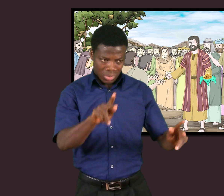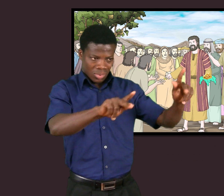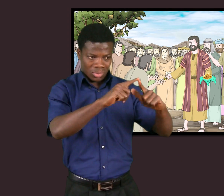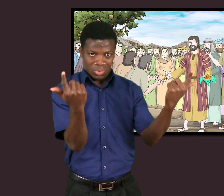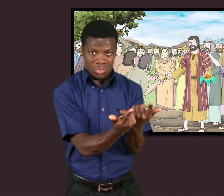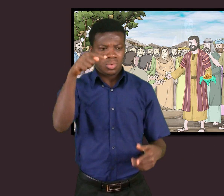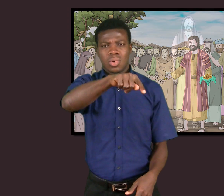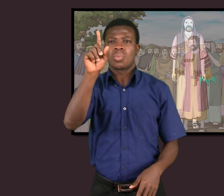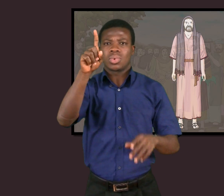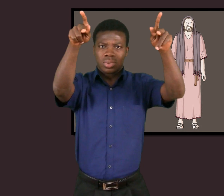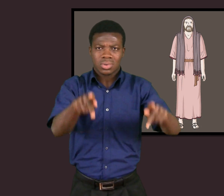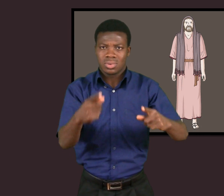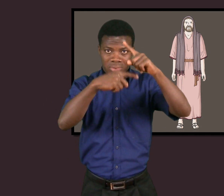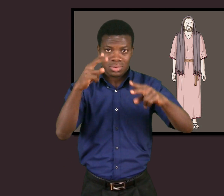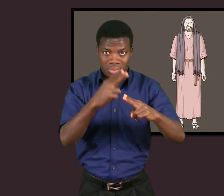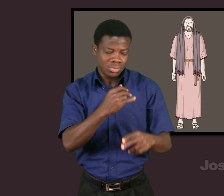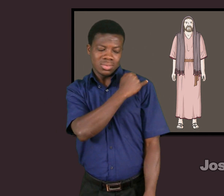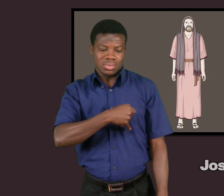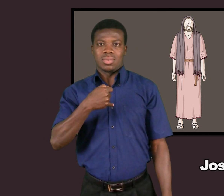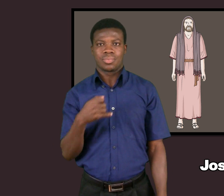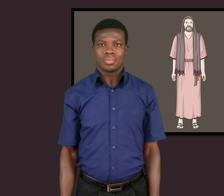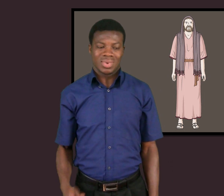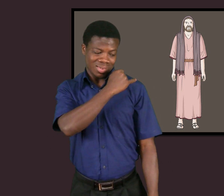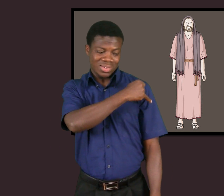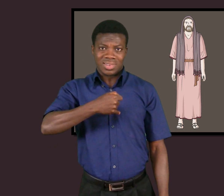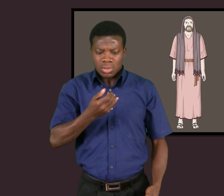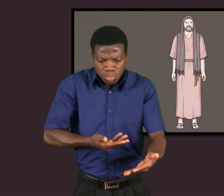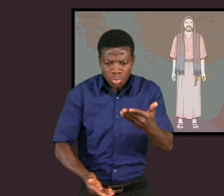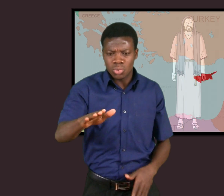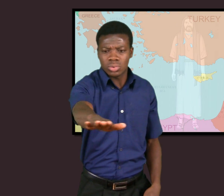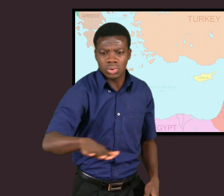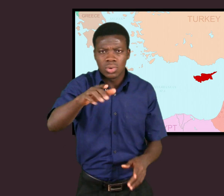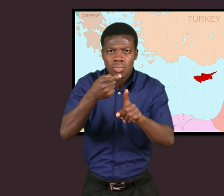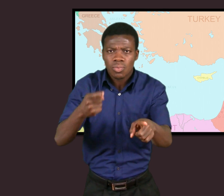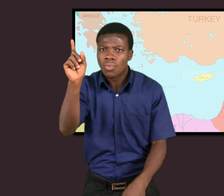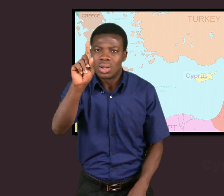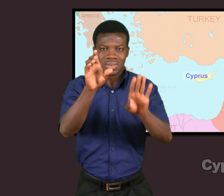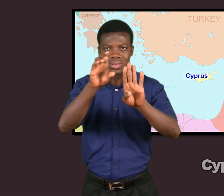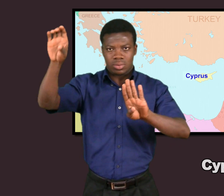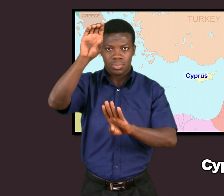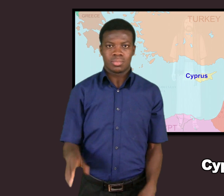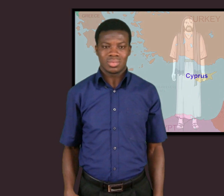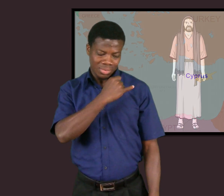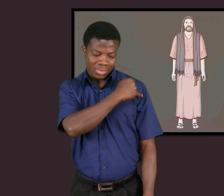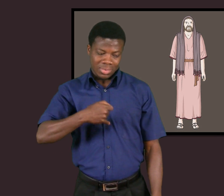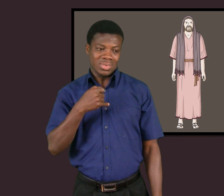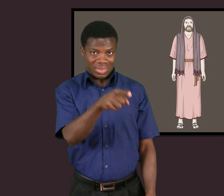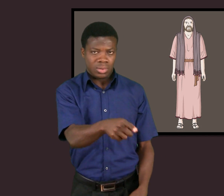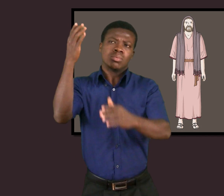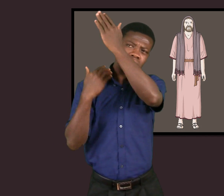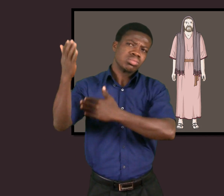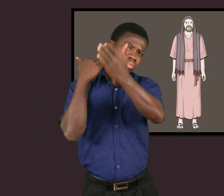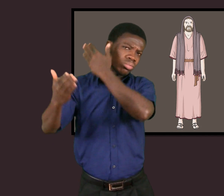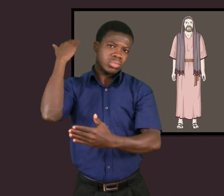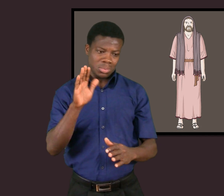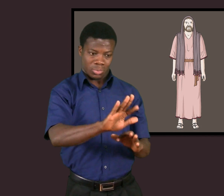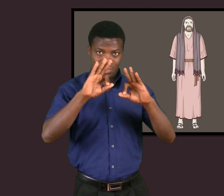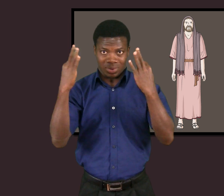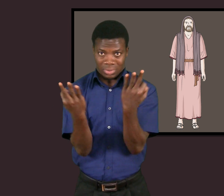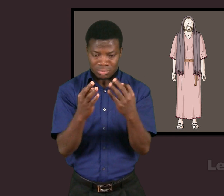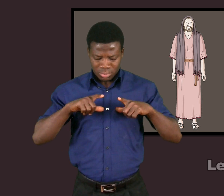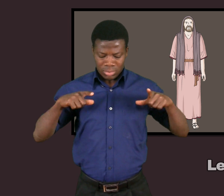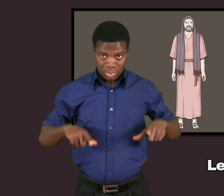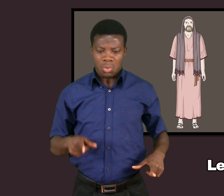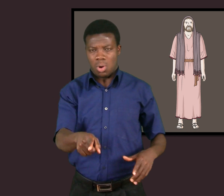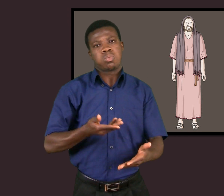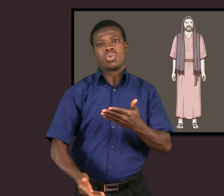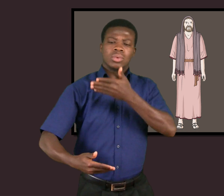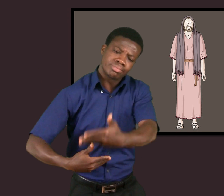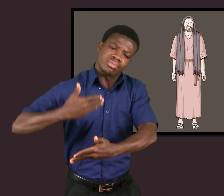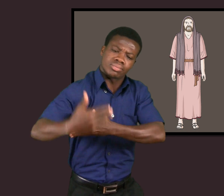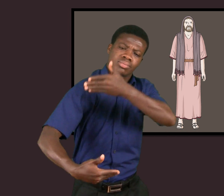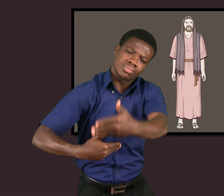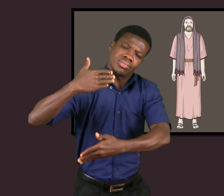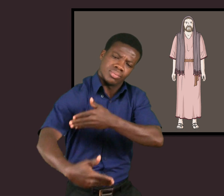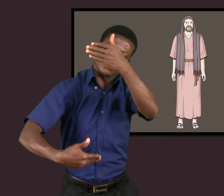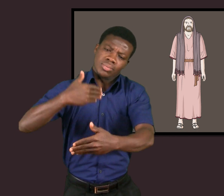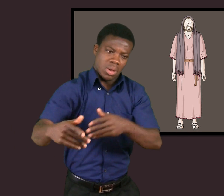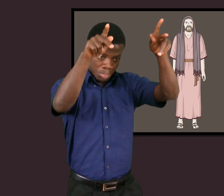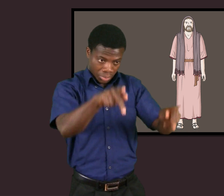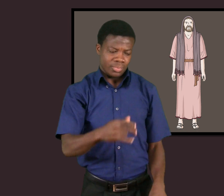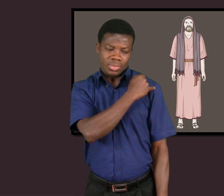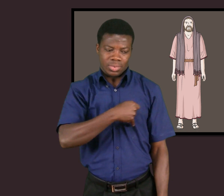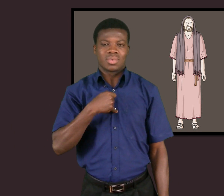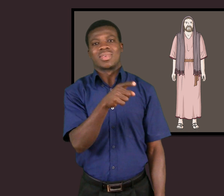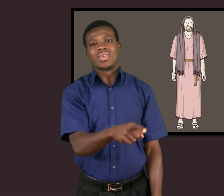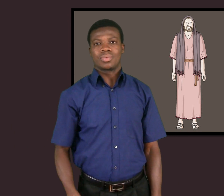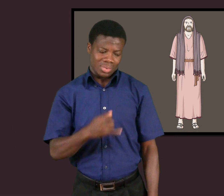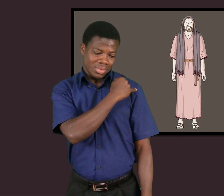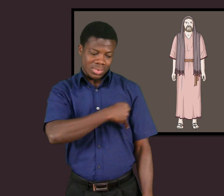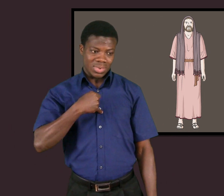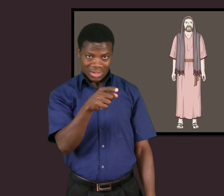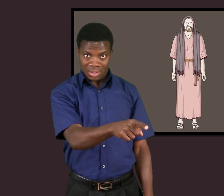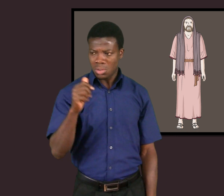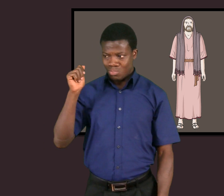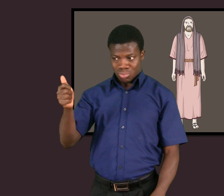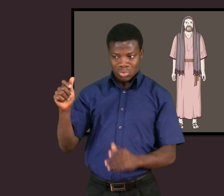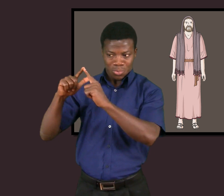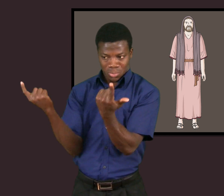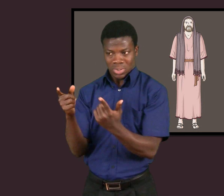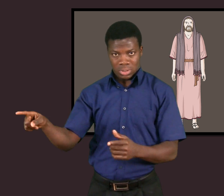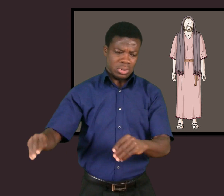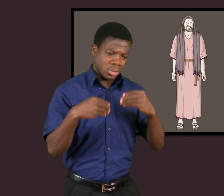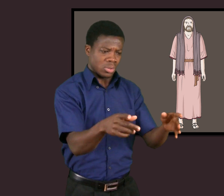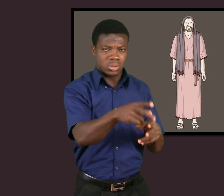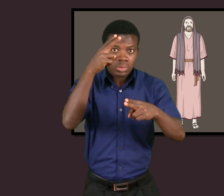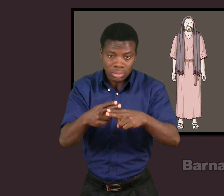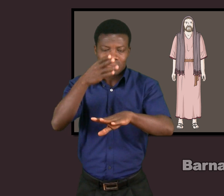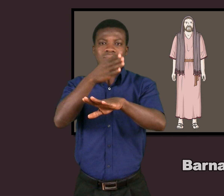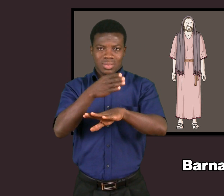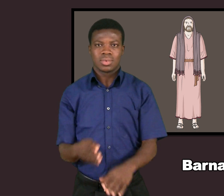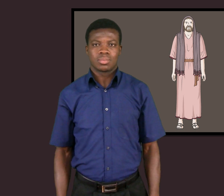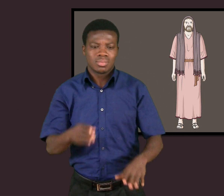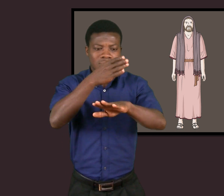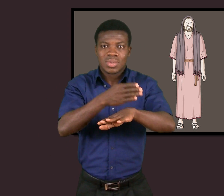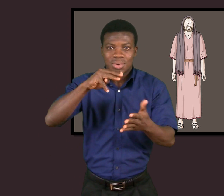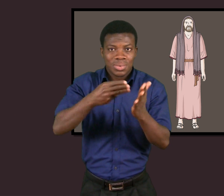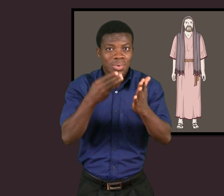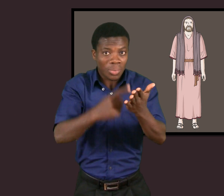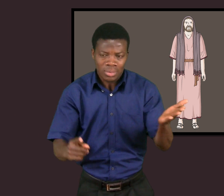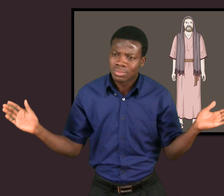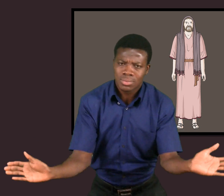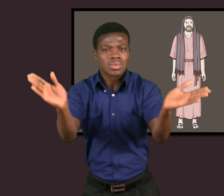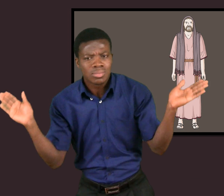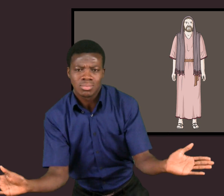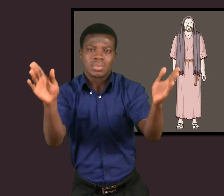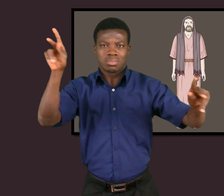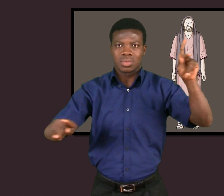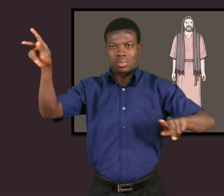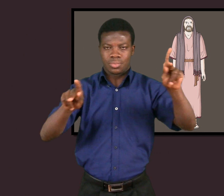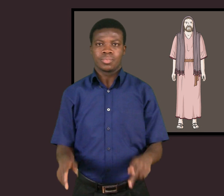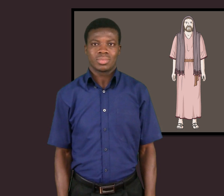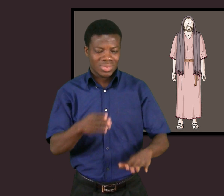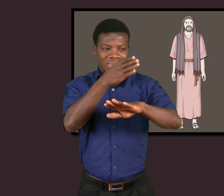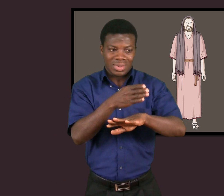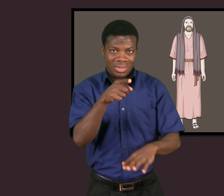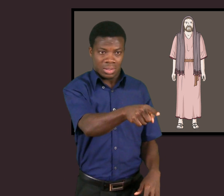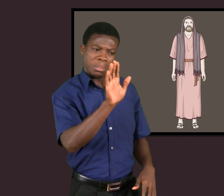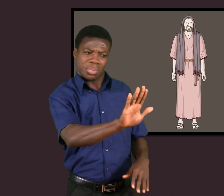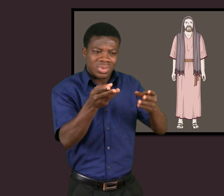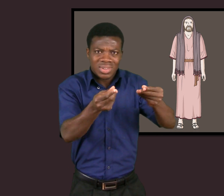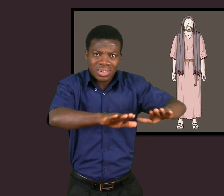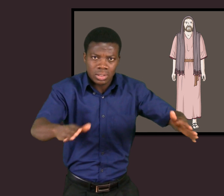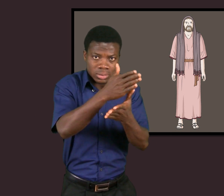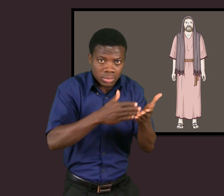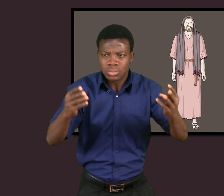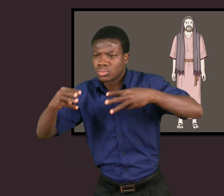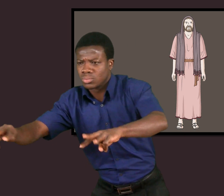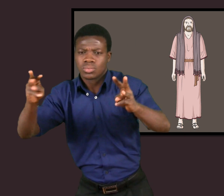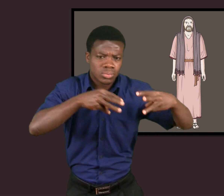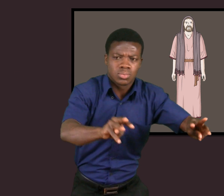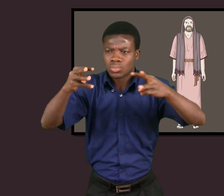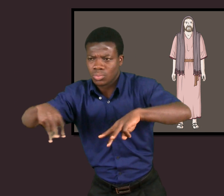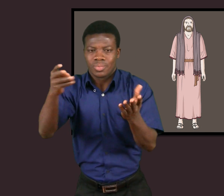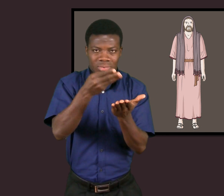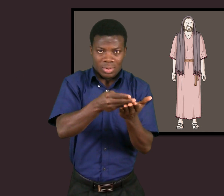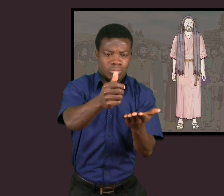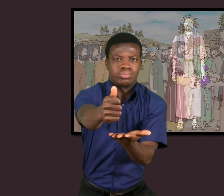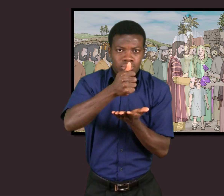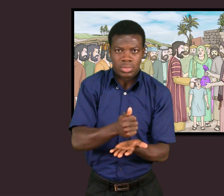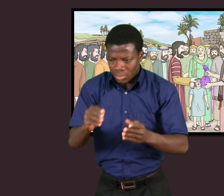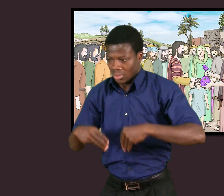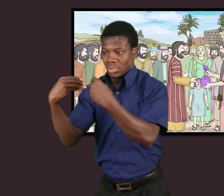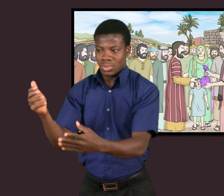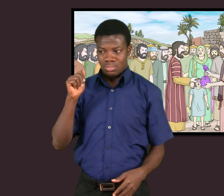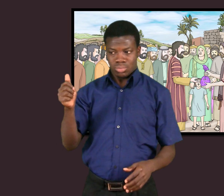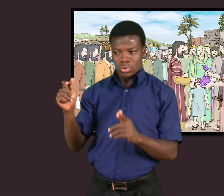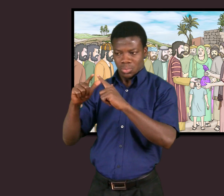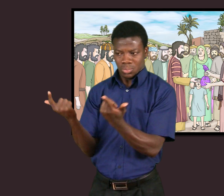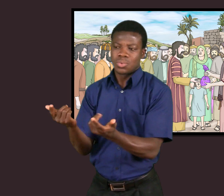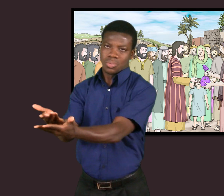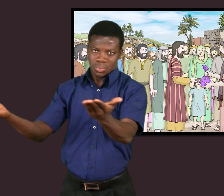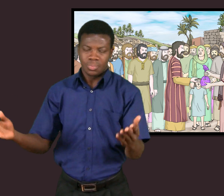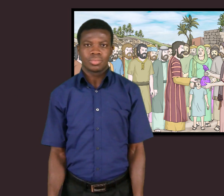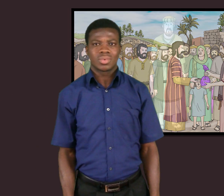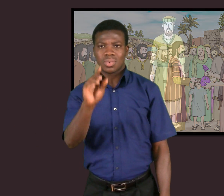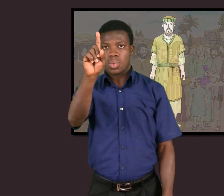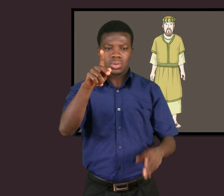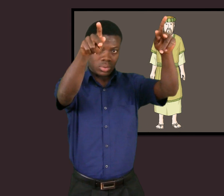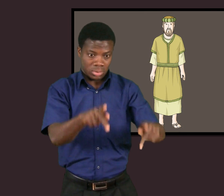Joseph, a Levite from Cyprus, whom the apostles called Barnabas (meaning Son of Encouragement), sold a field he owned, brought the money, and laid it at the apostles’ feet.